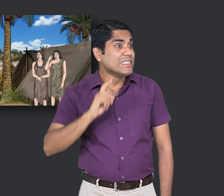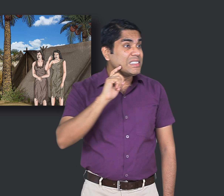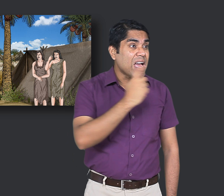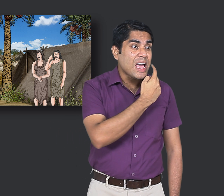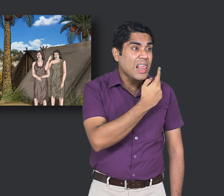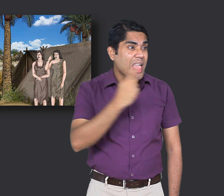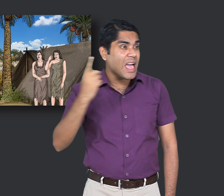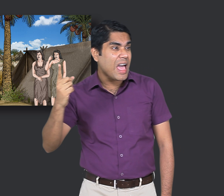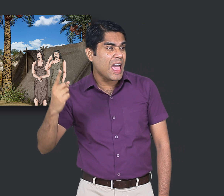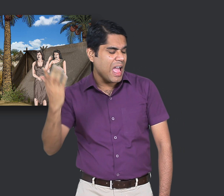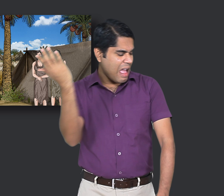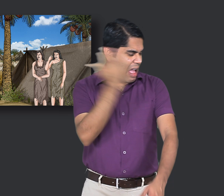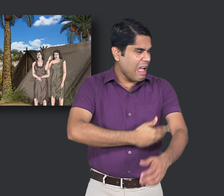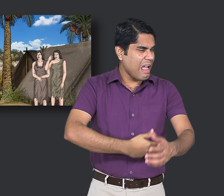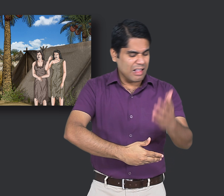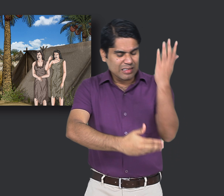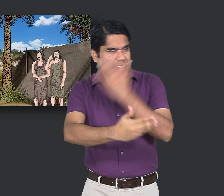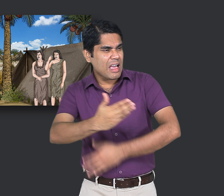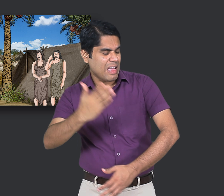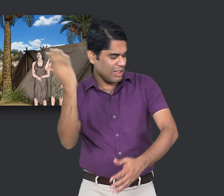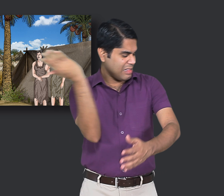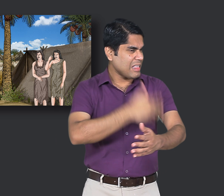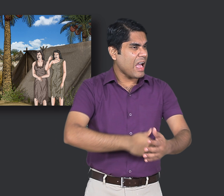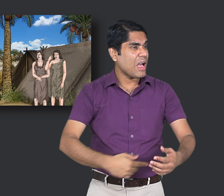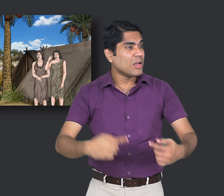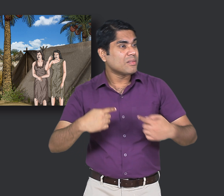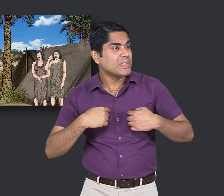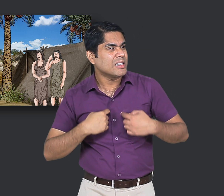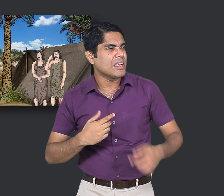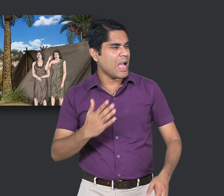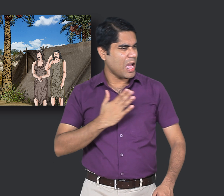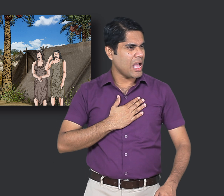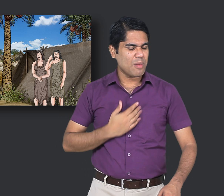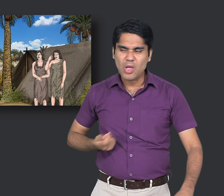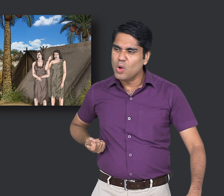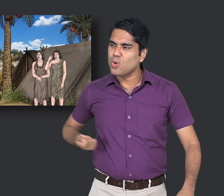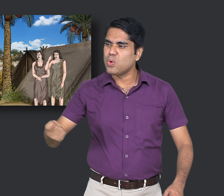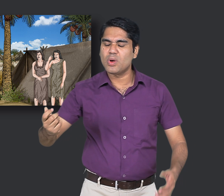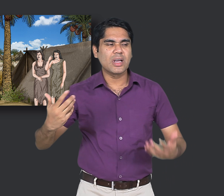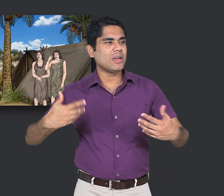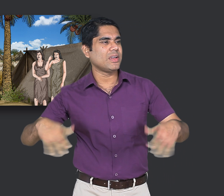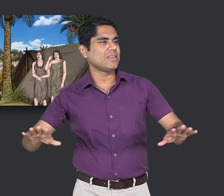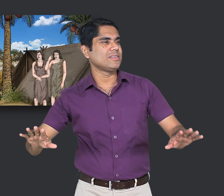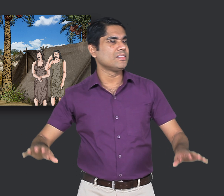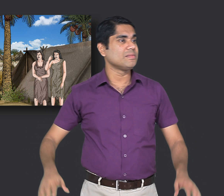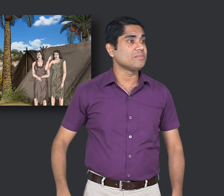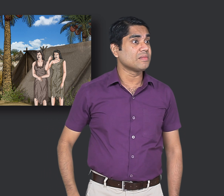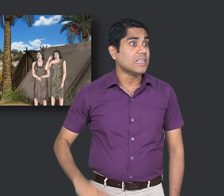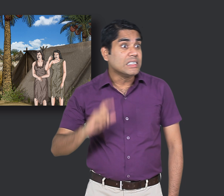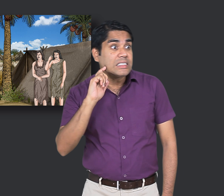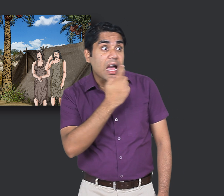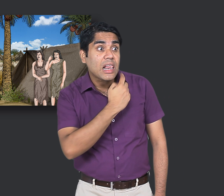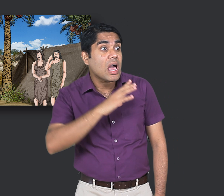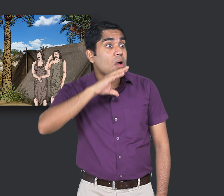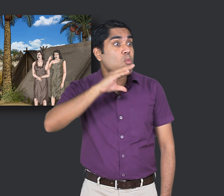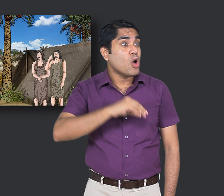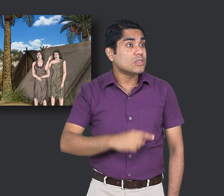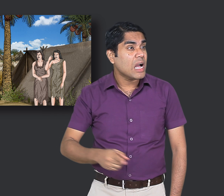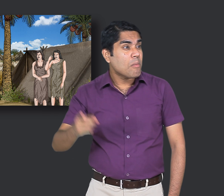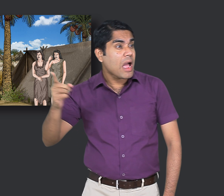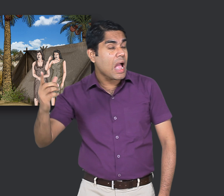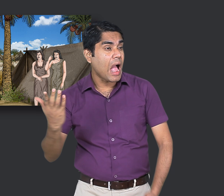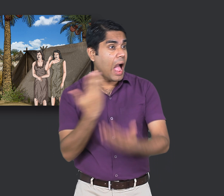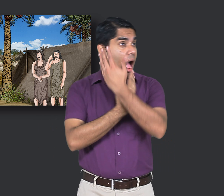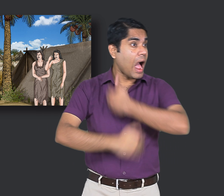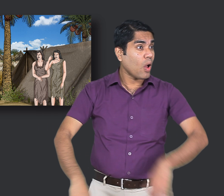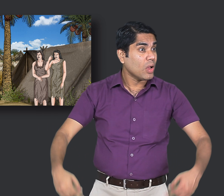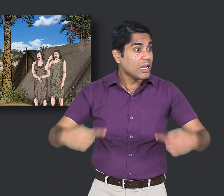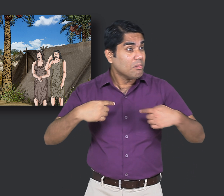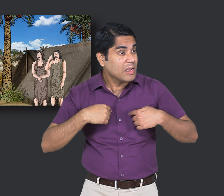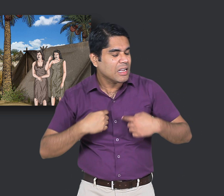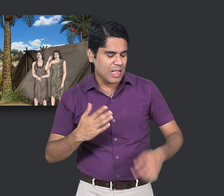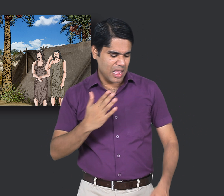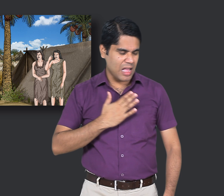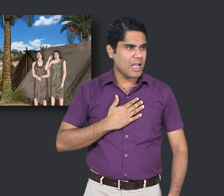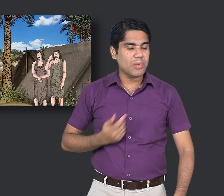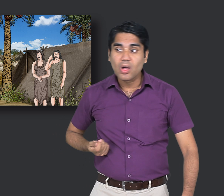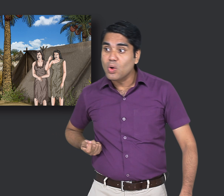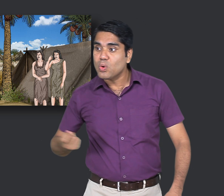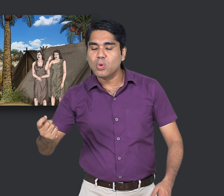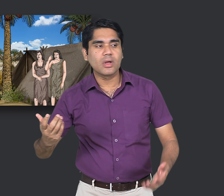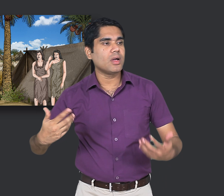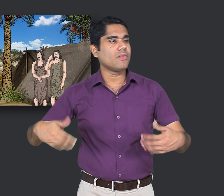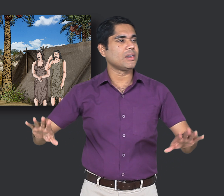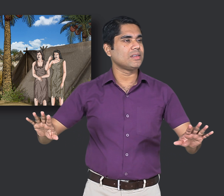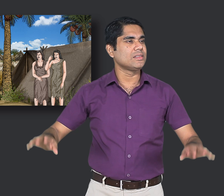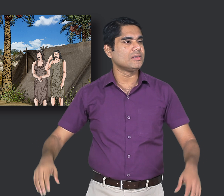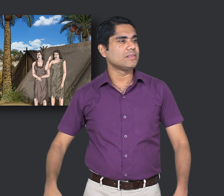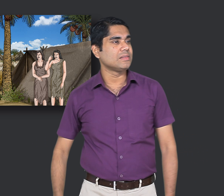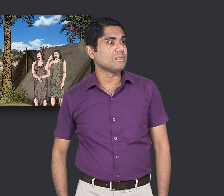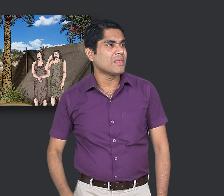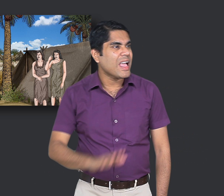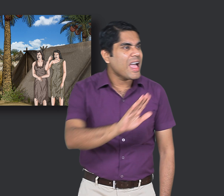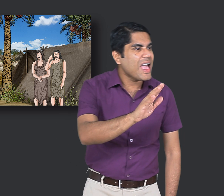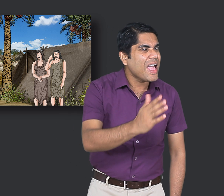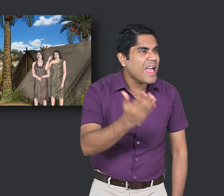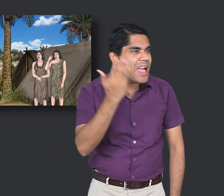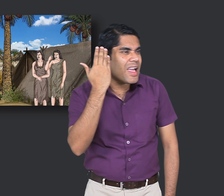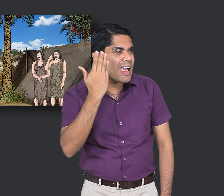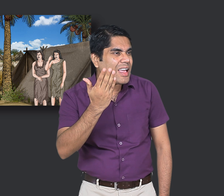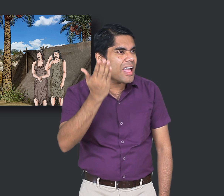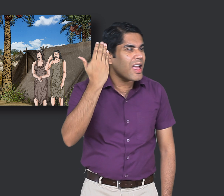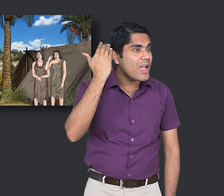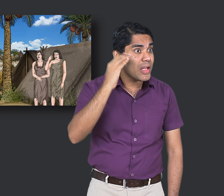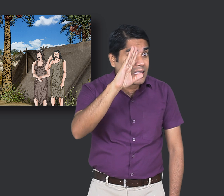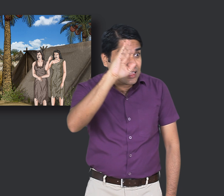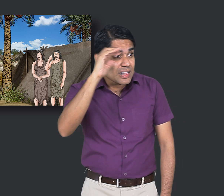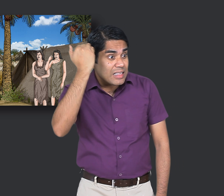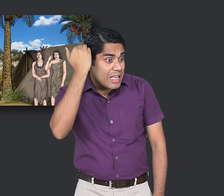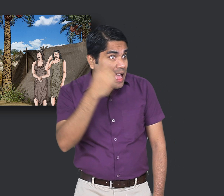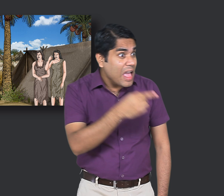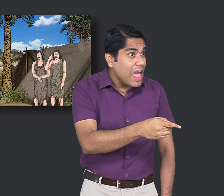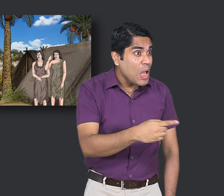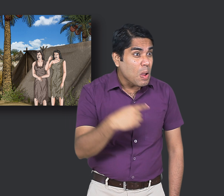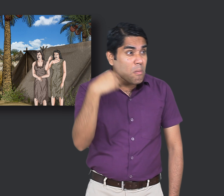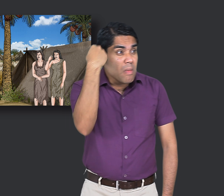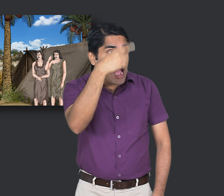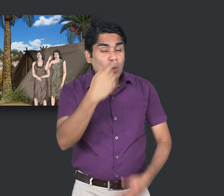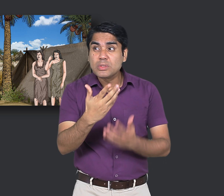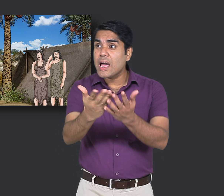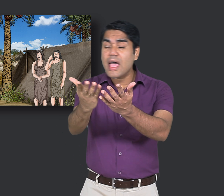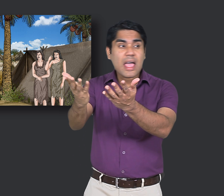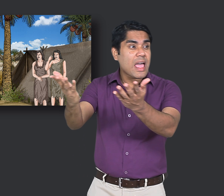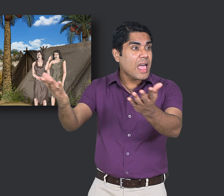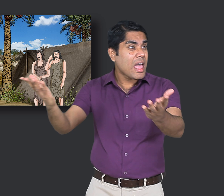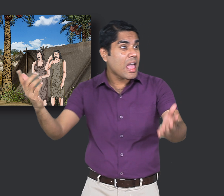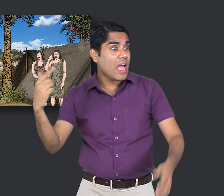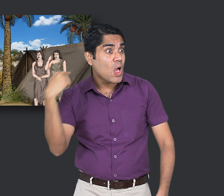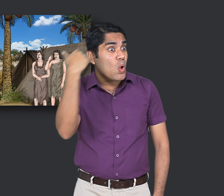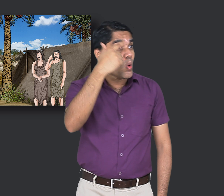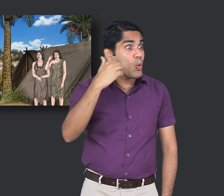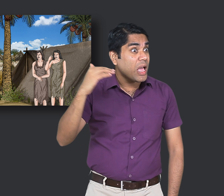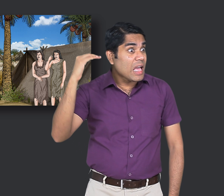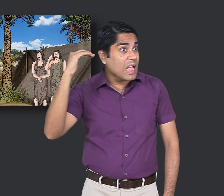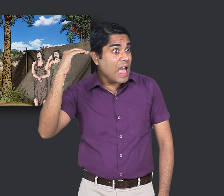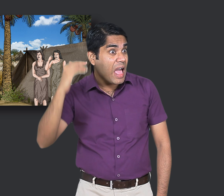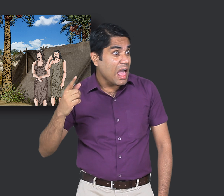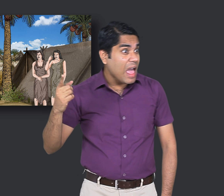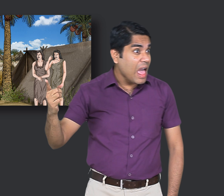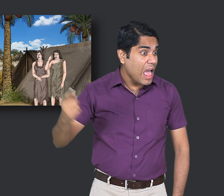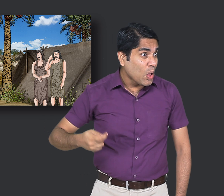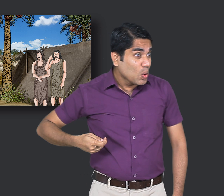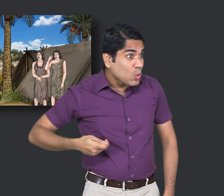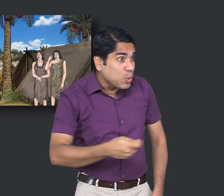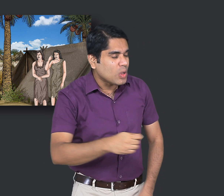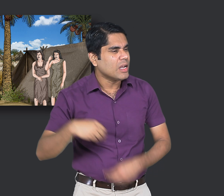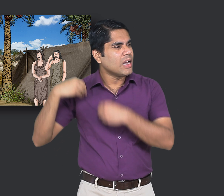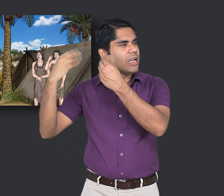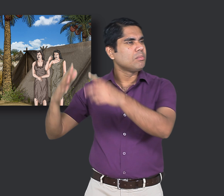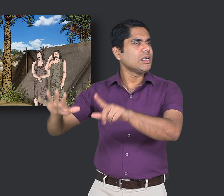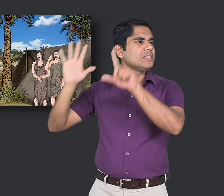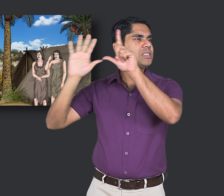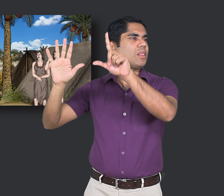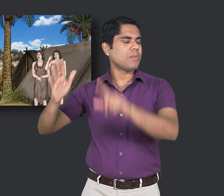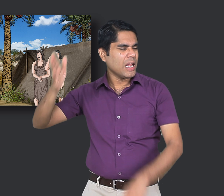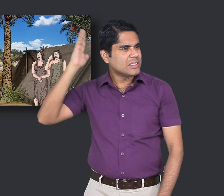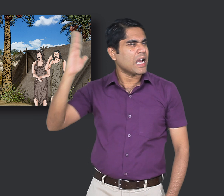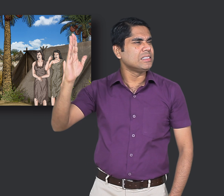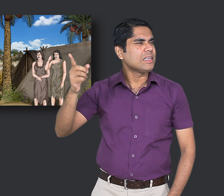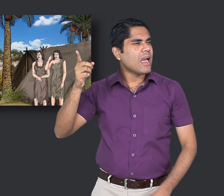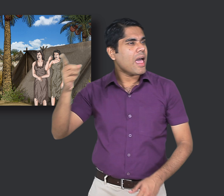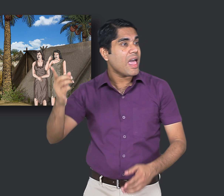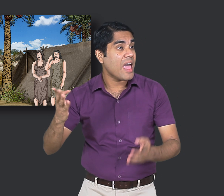For I have slain a man for wounding me, a young man for striking me.